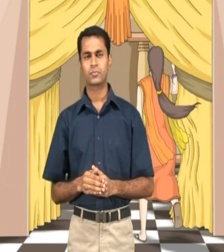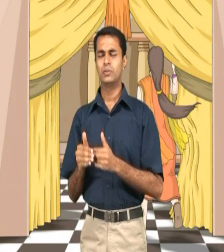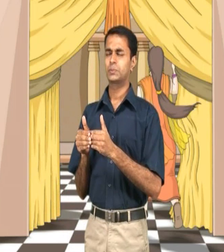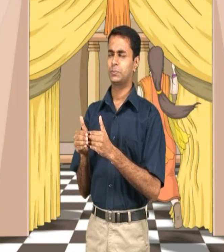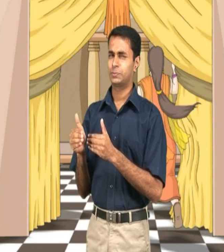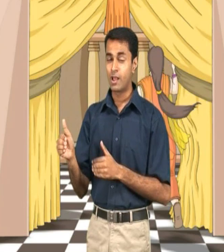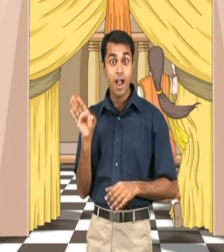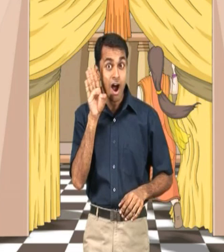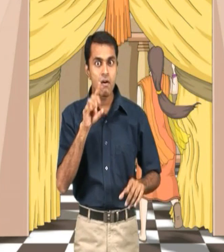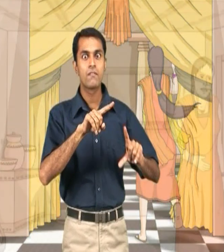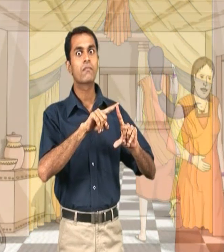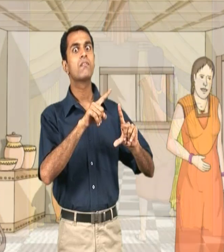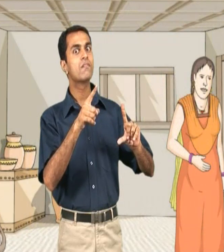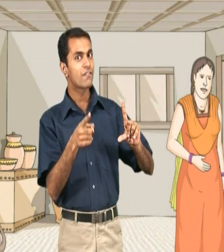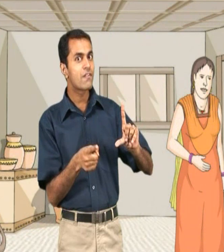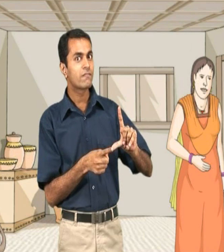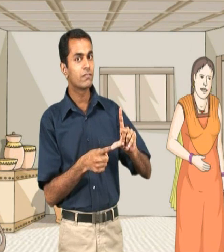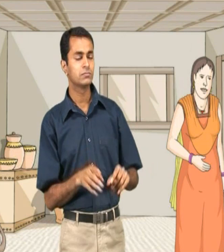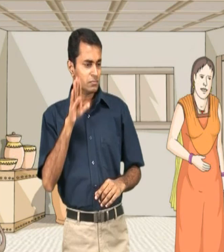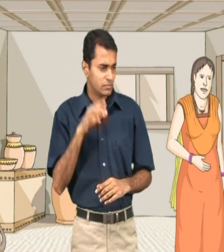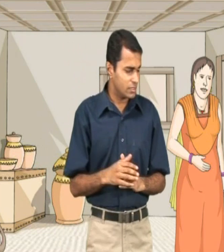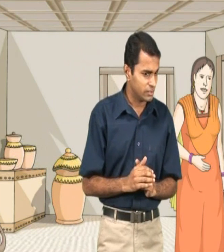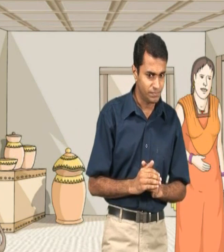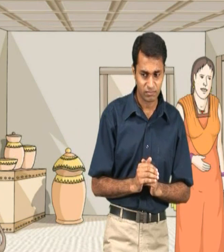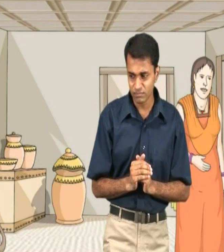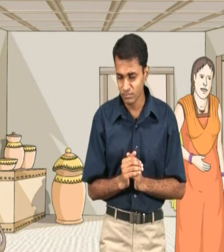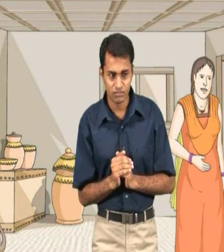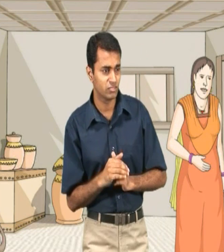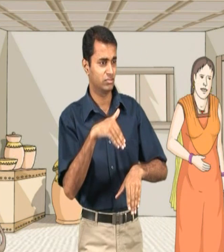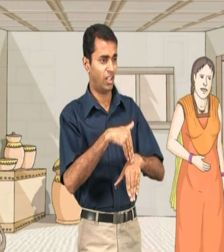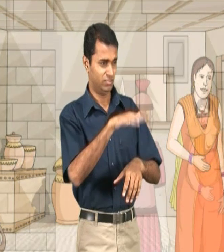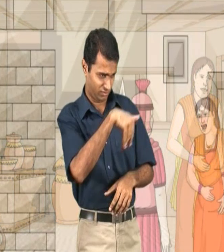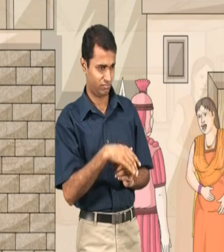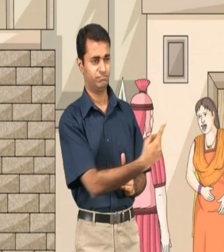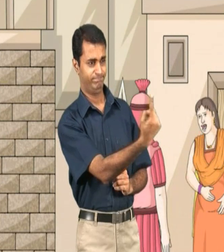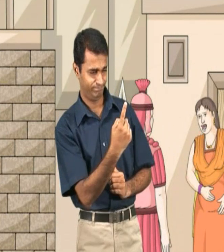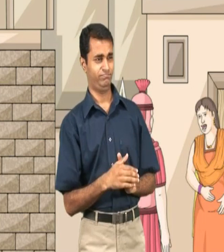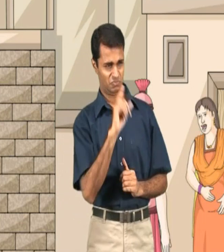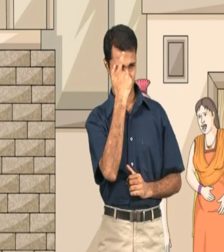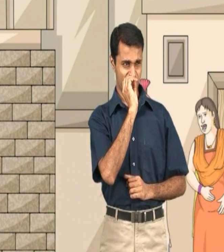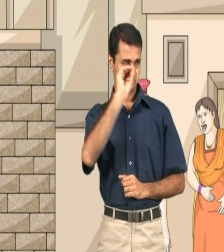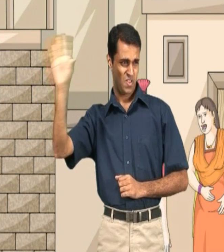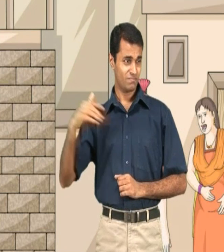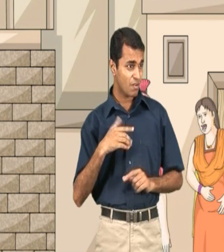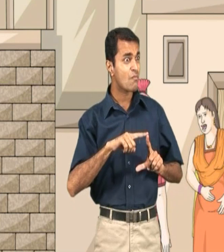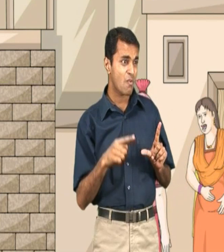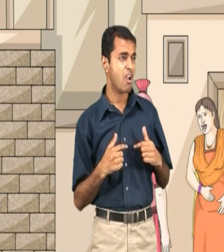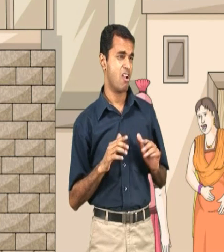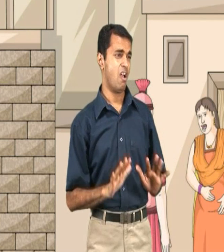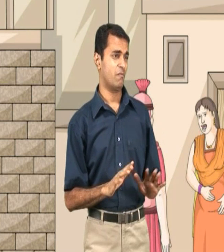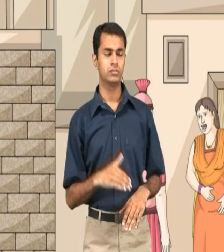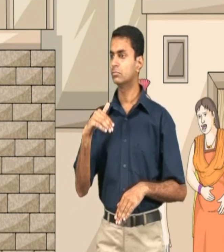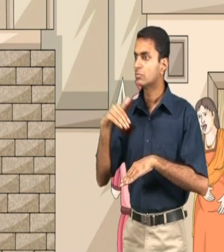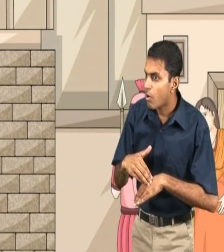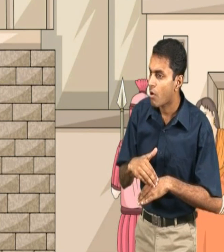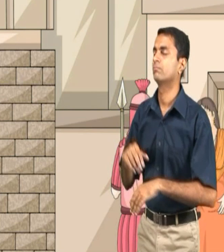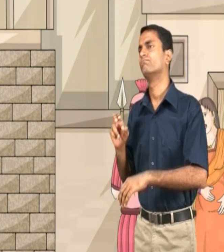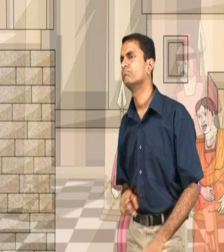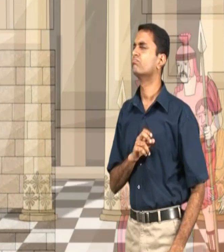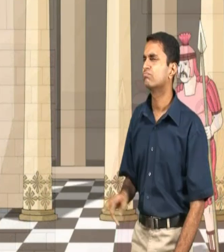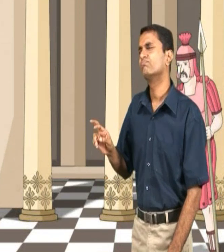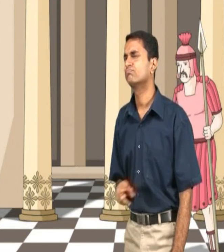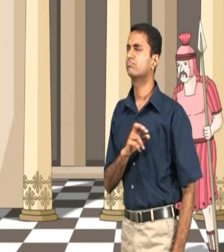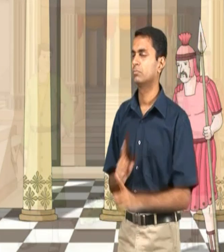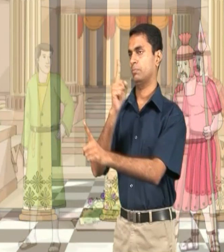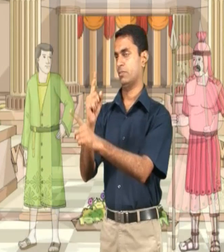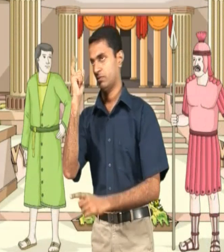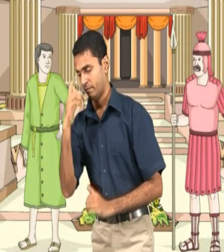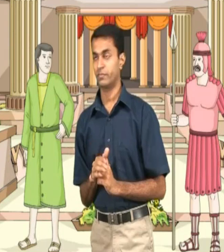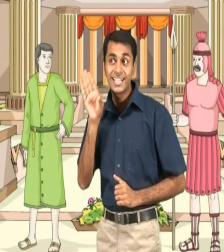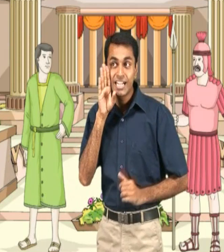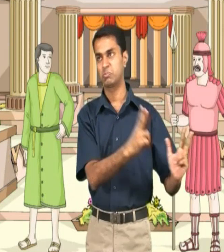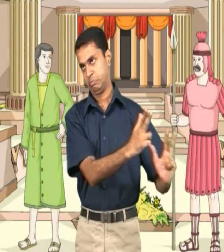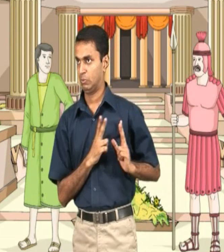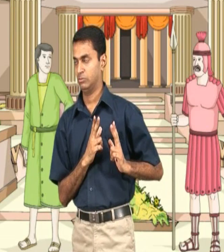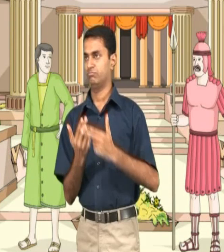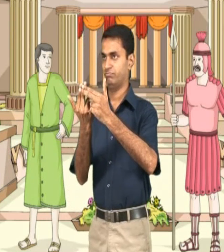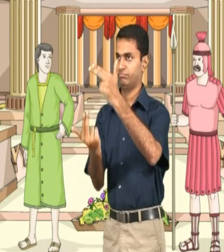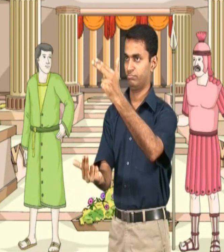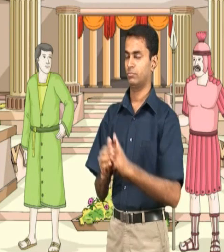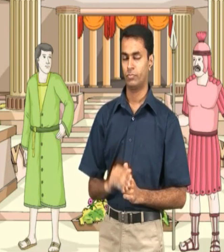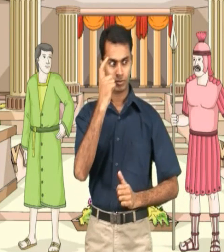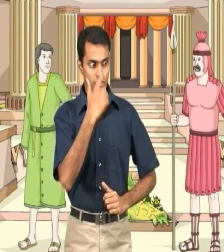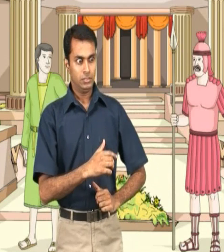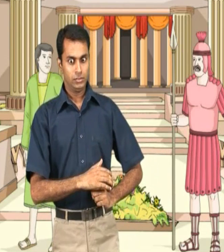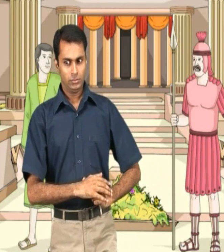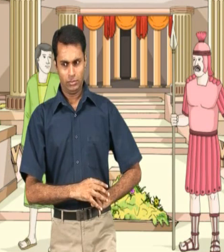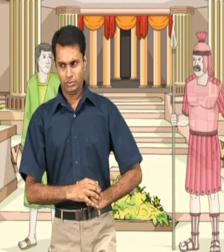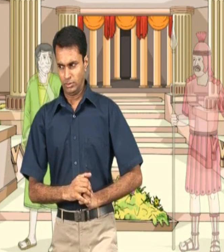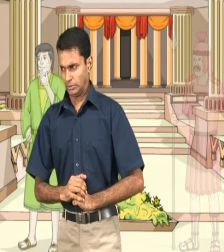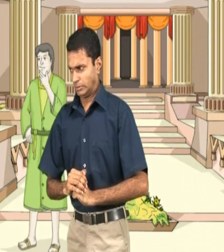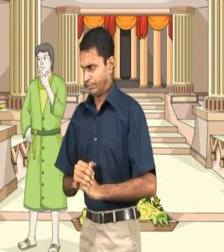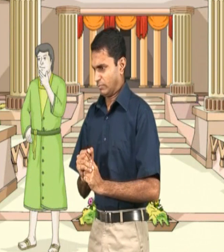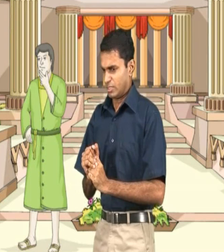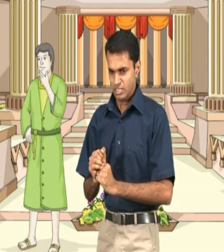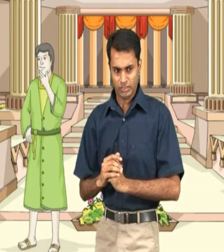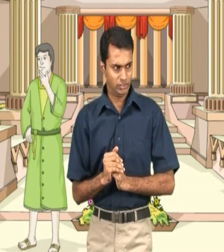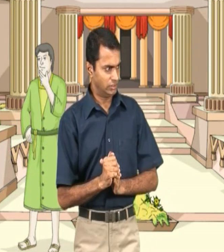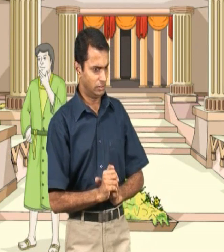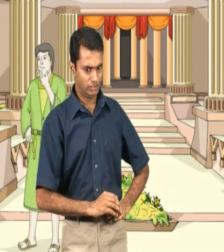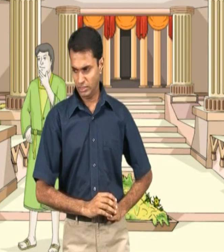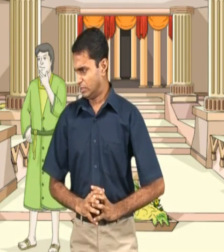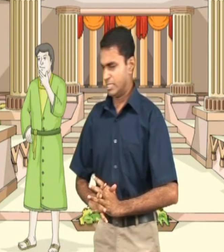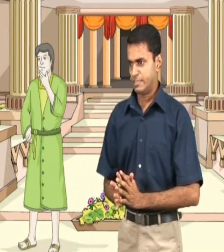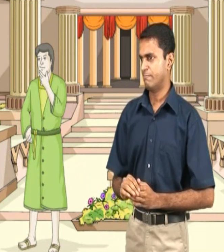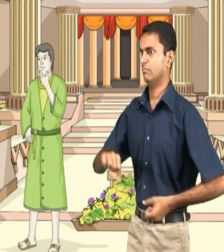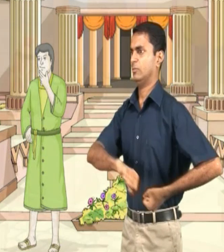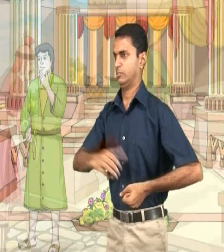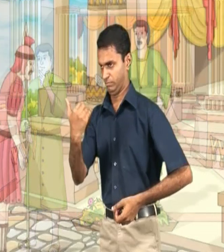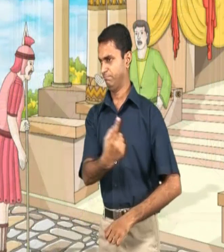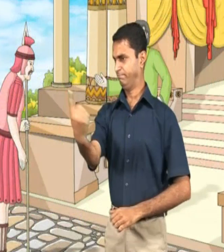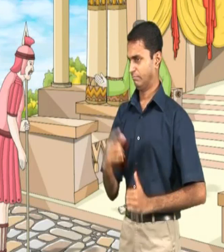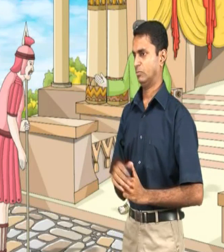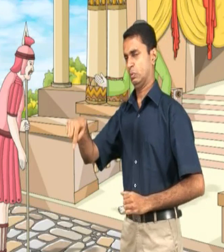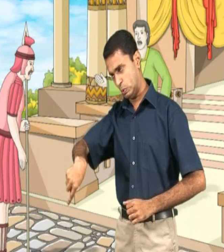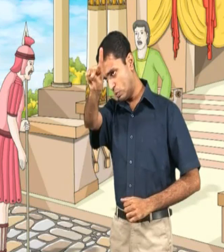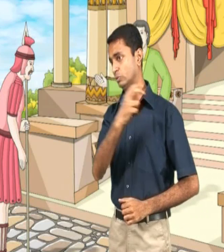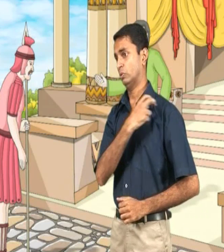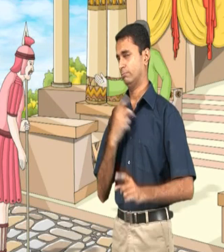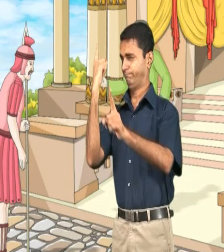And the woman conceived and sent word to David, saying, “I am pregnant.”